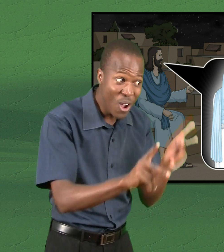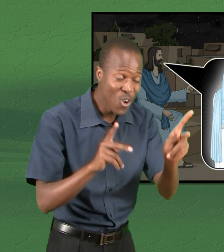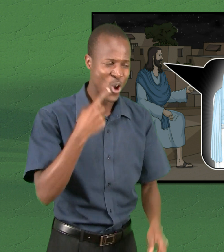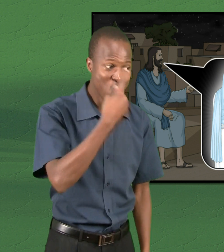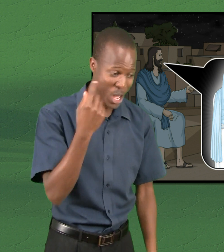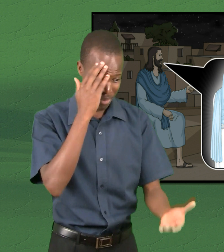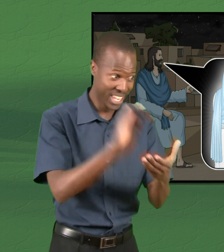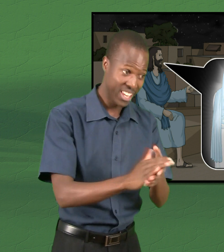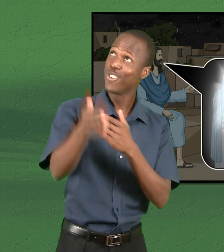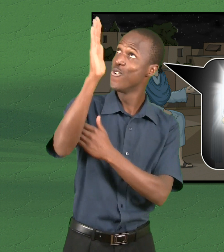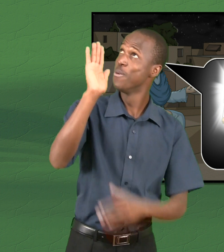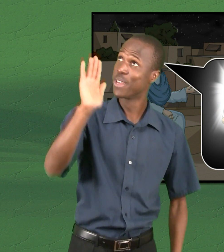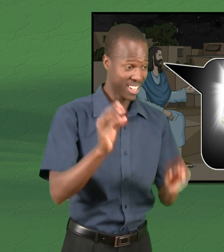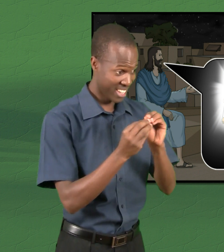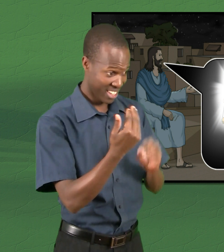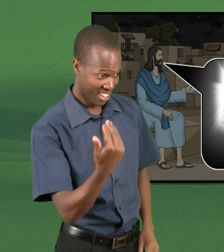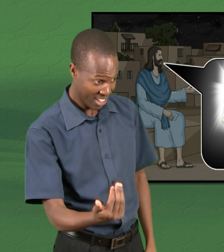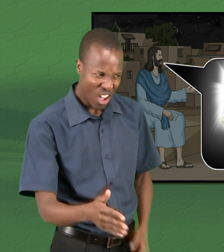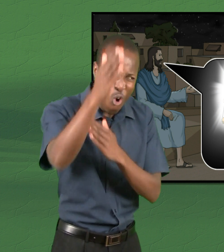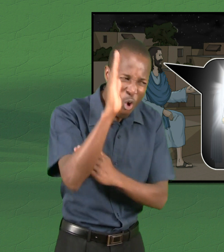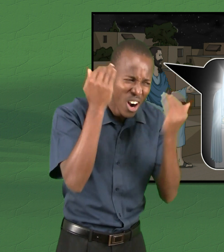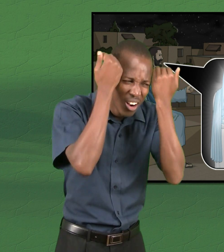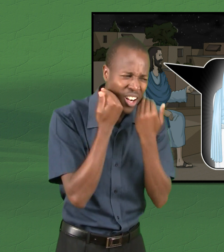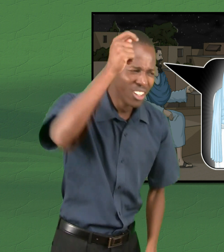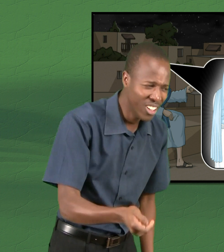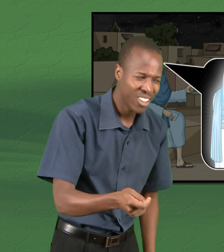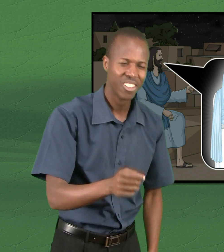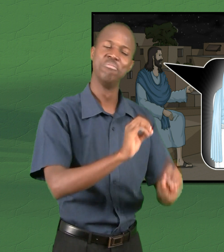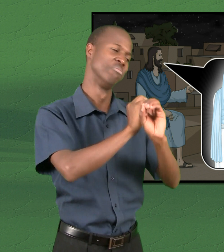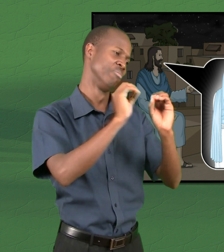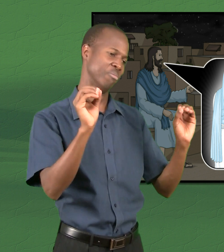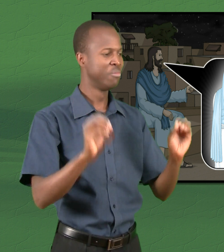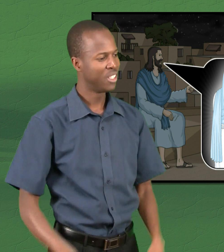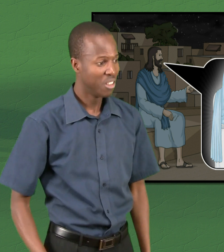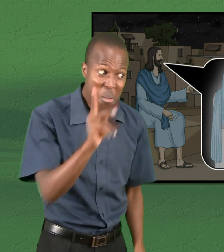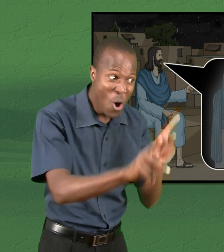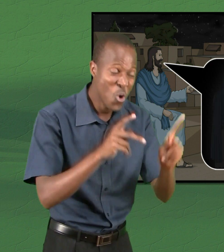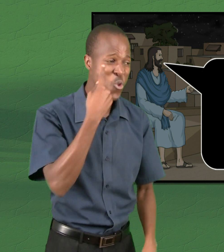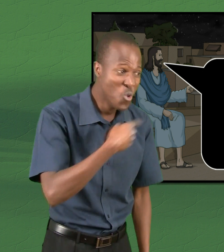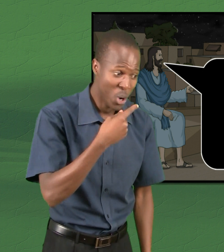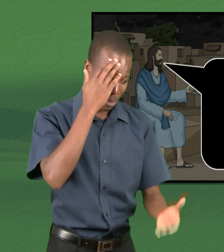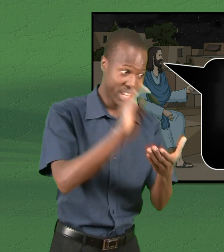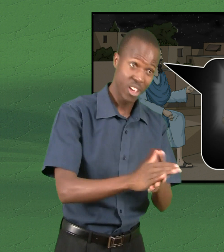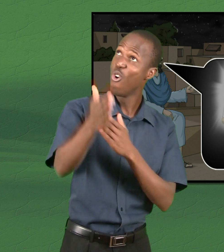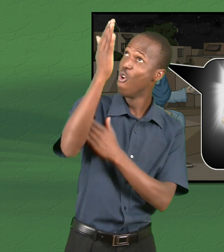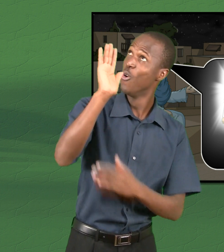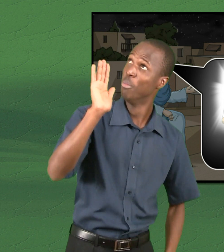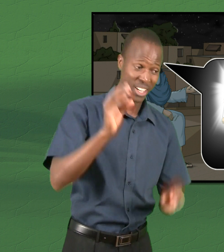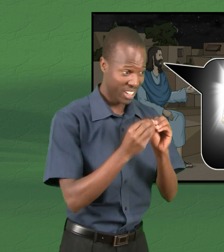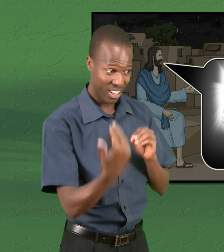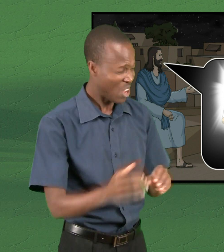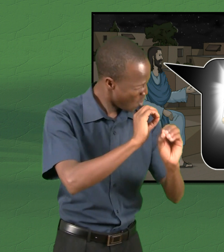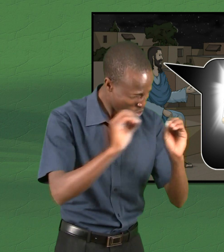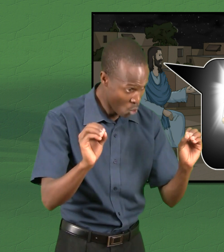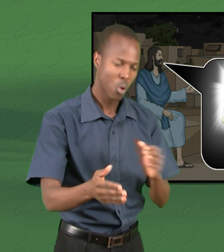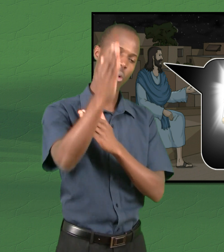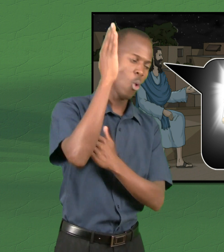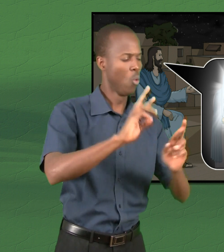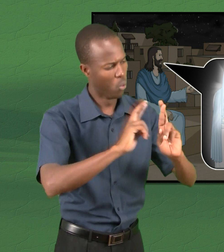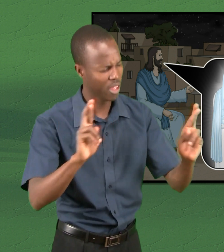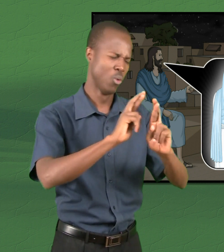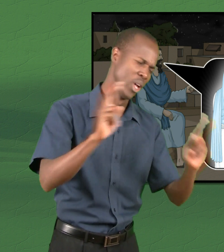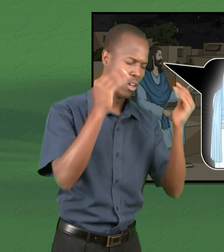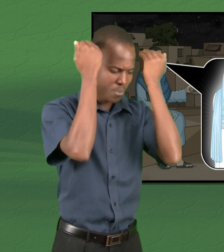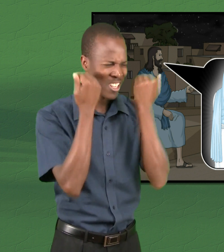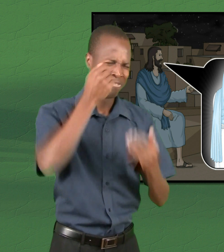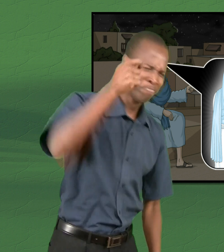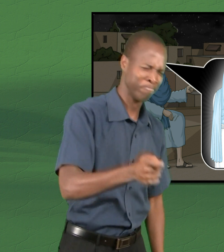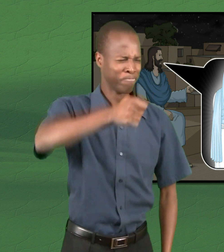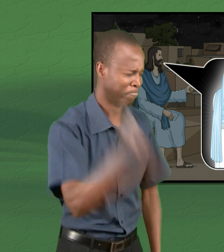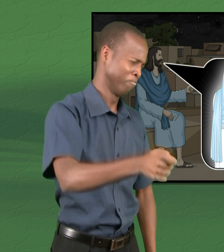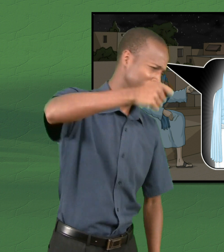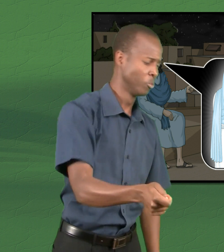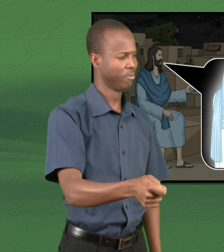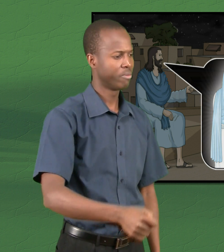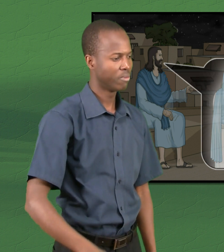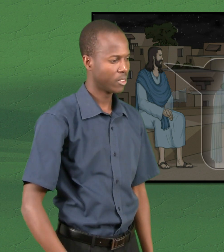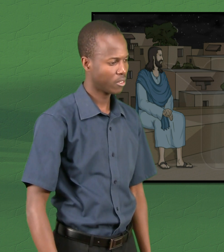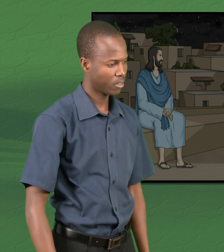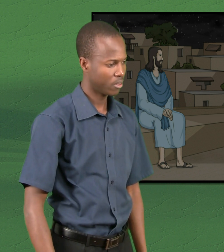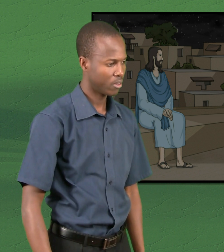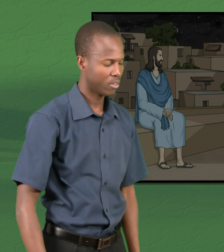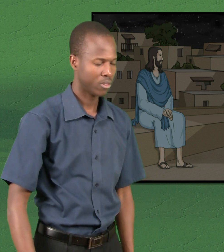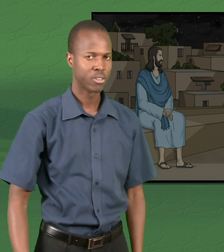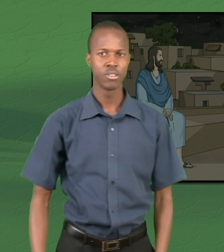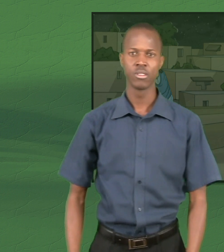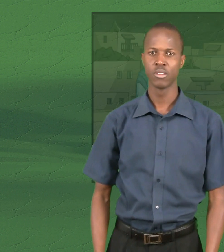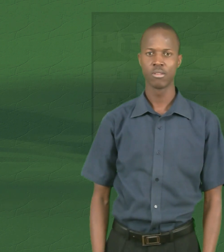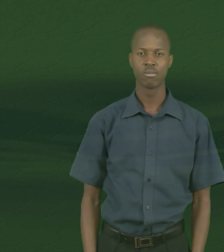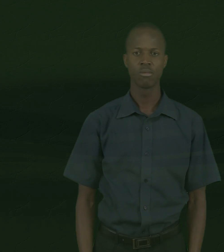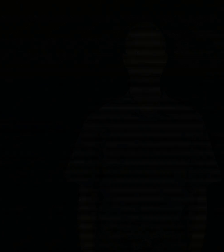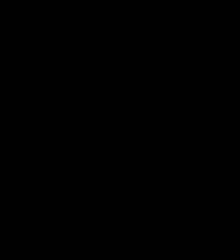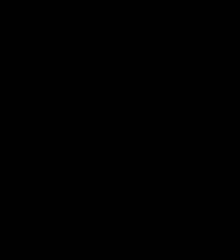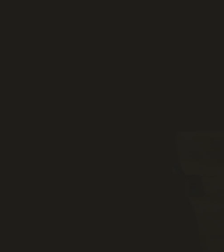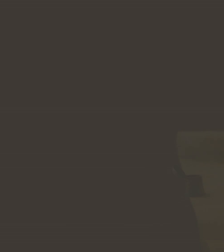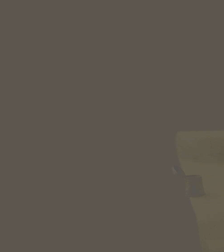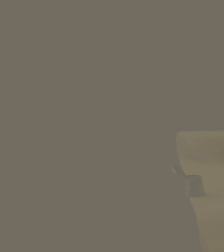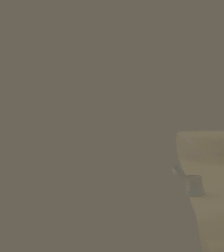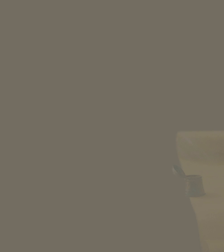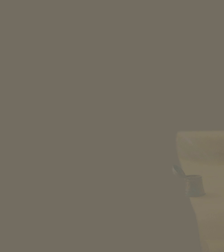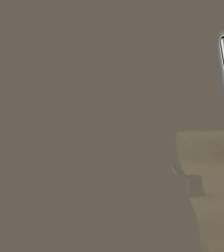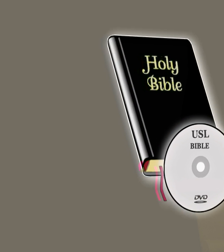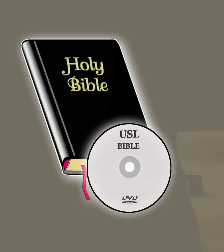Whoever believes in Him is not condemned, but whoever does not believe has already been condemned, because he has not believed in the name of God’s one and only Son.